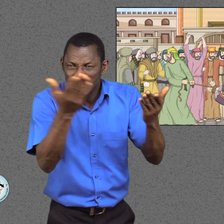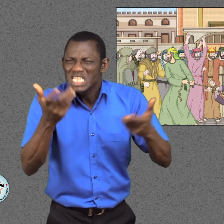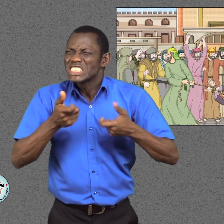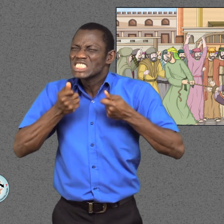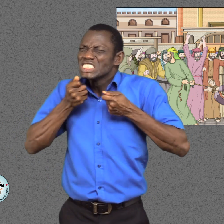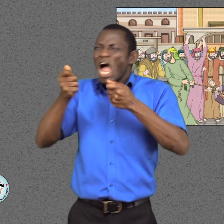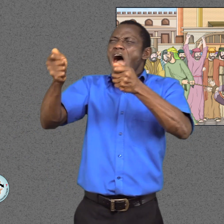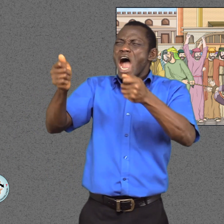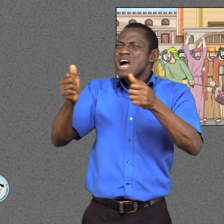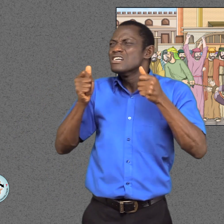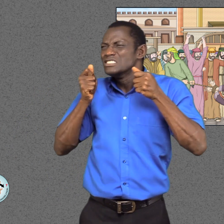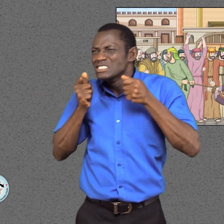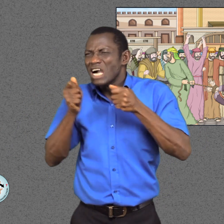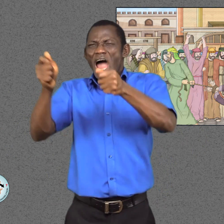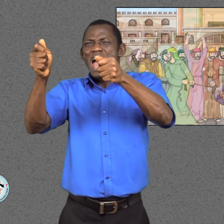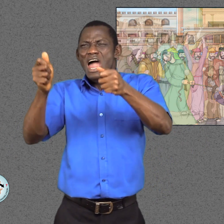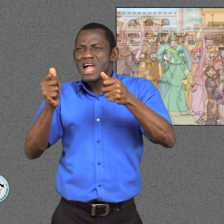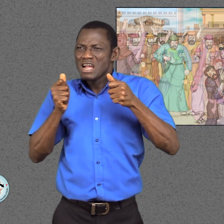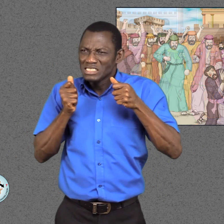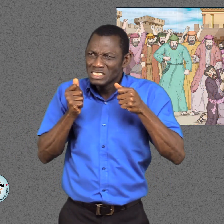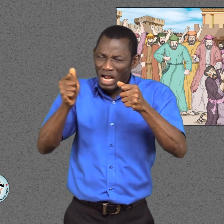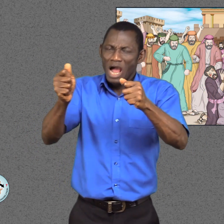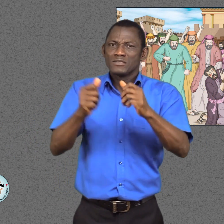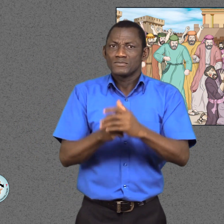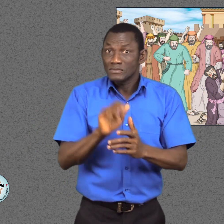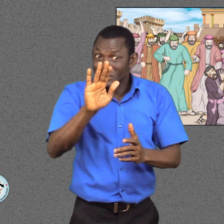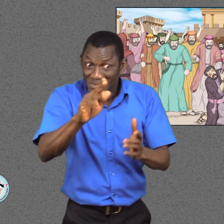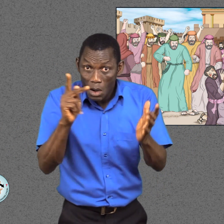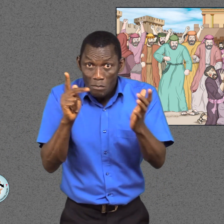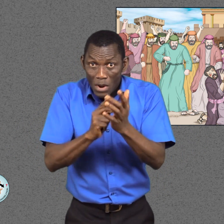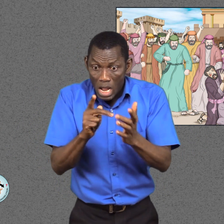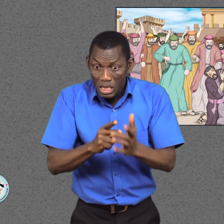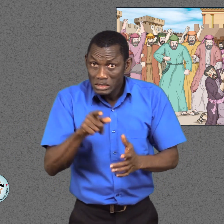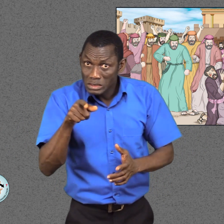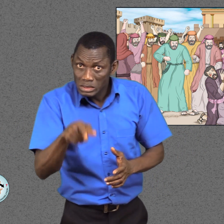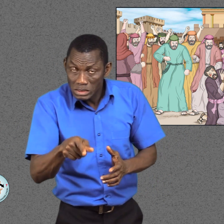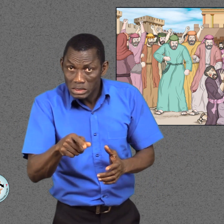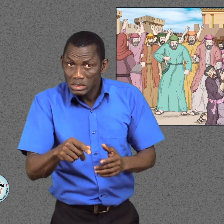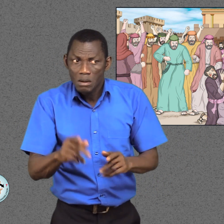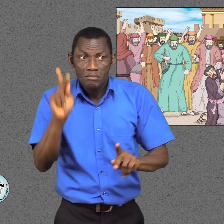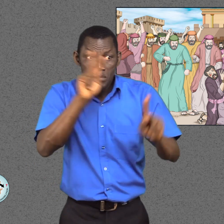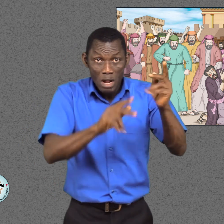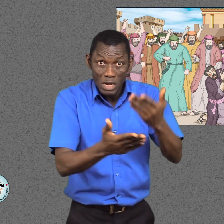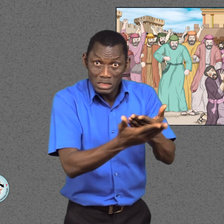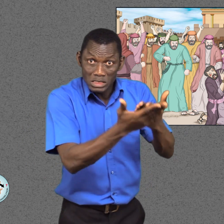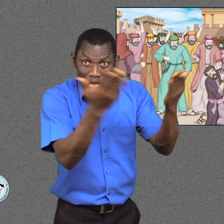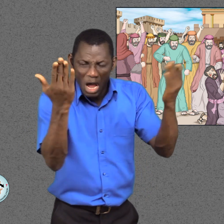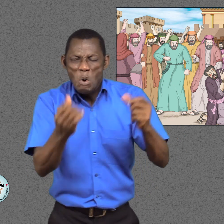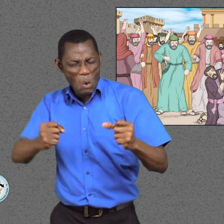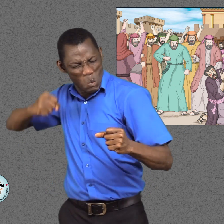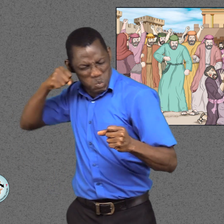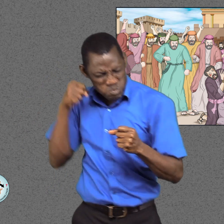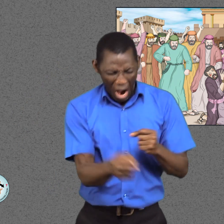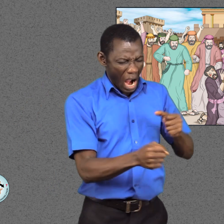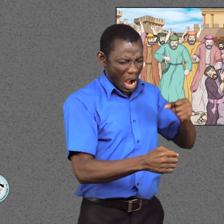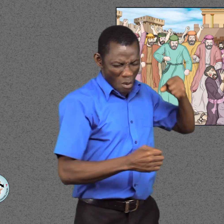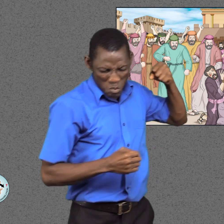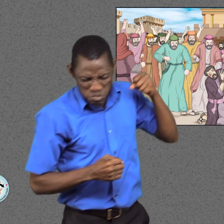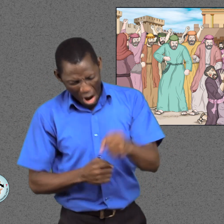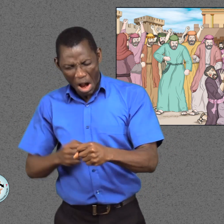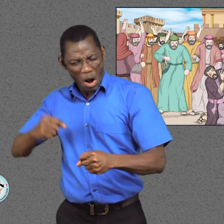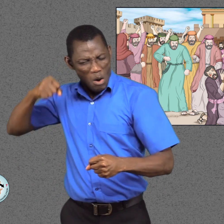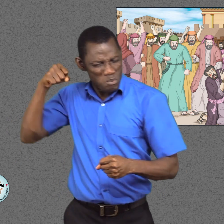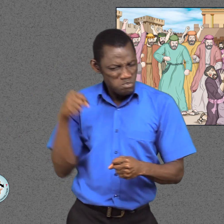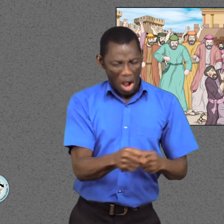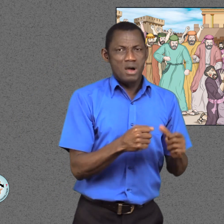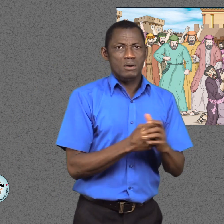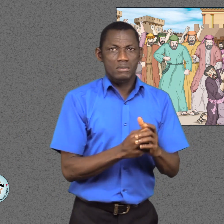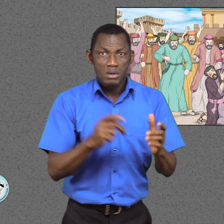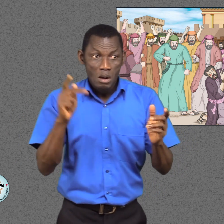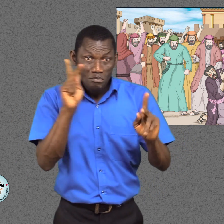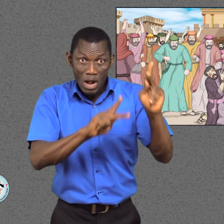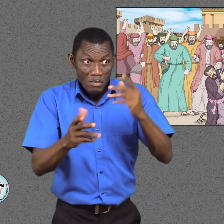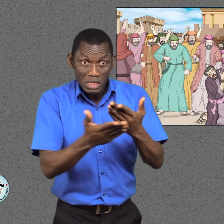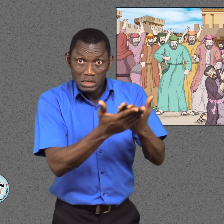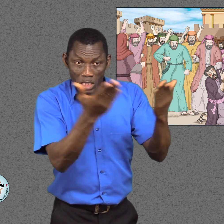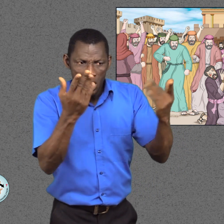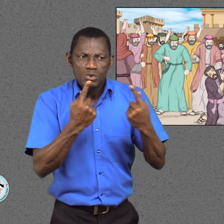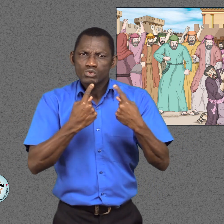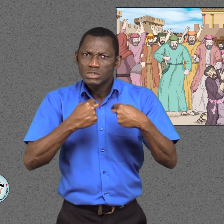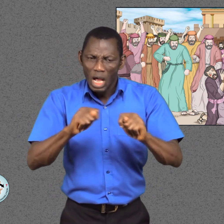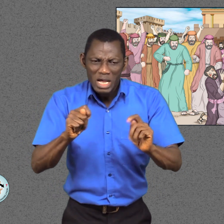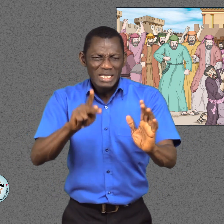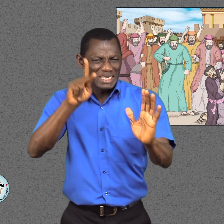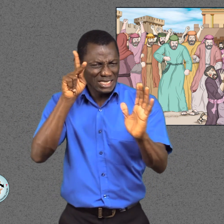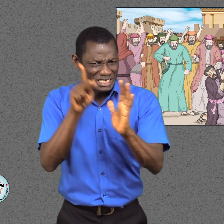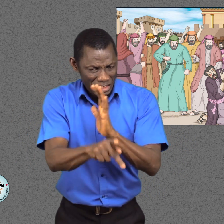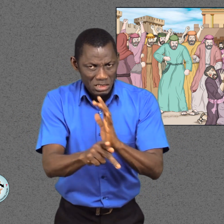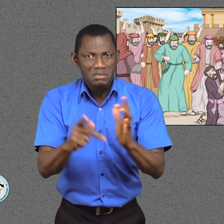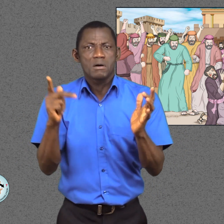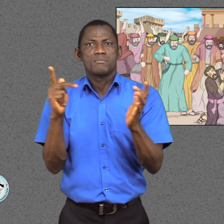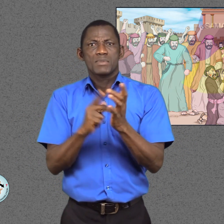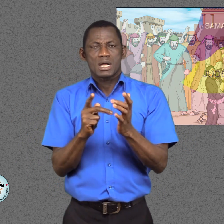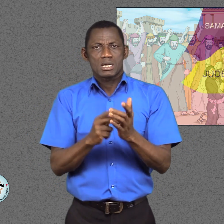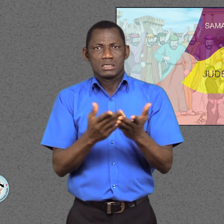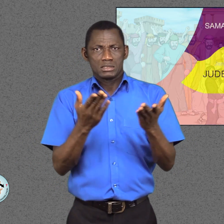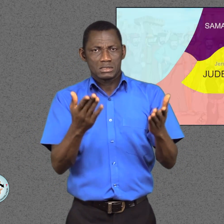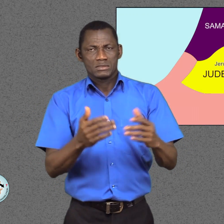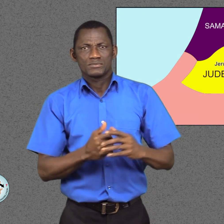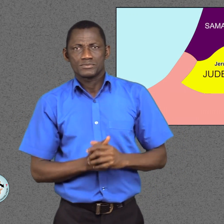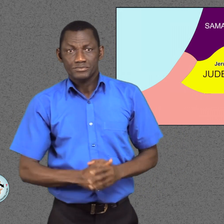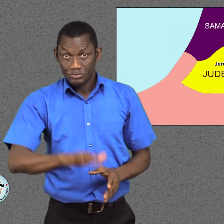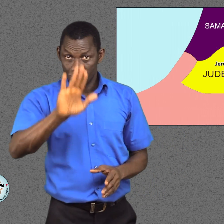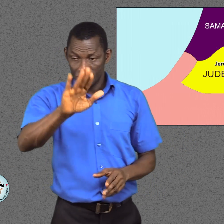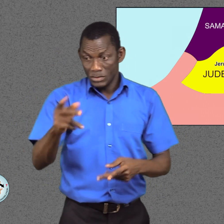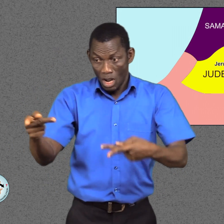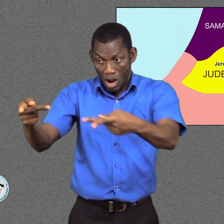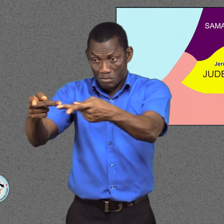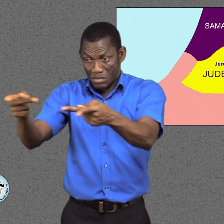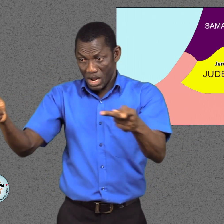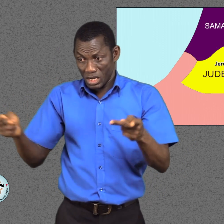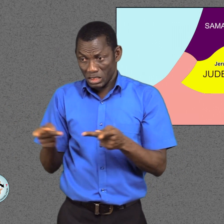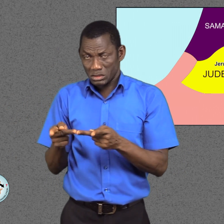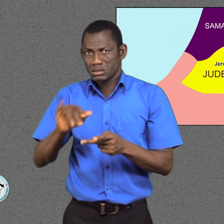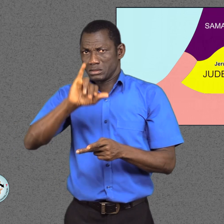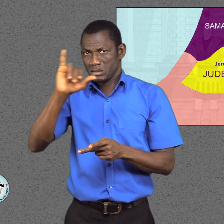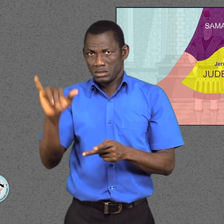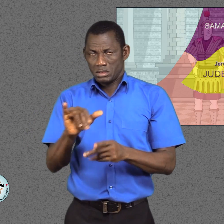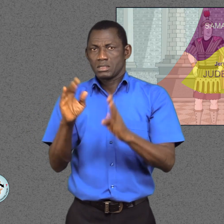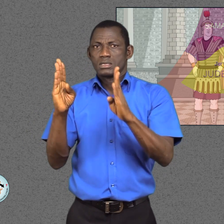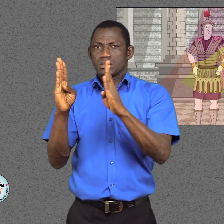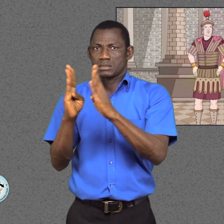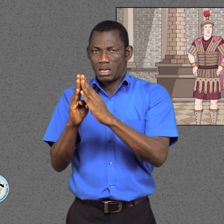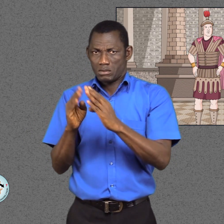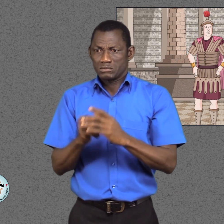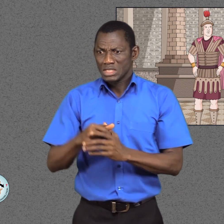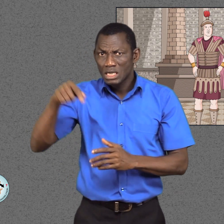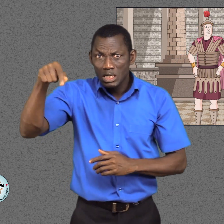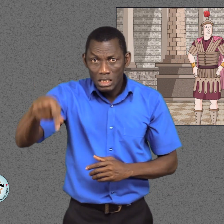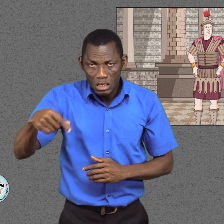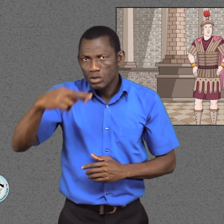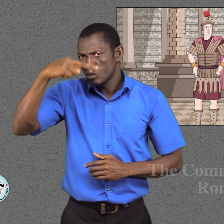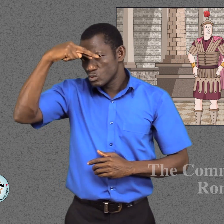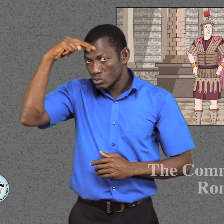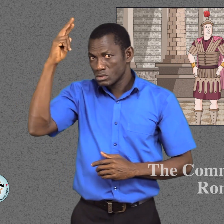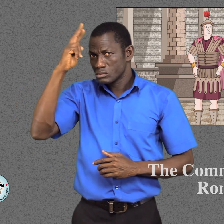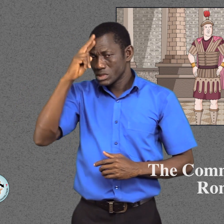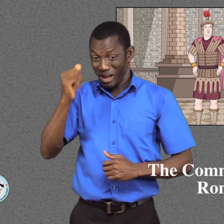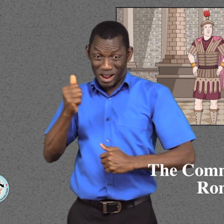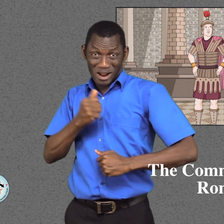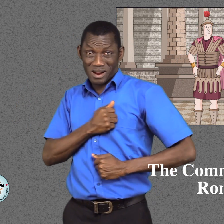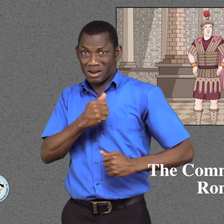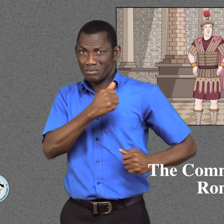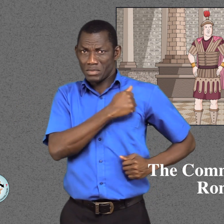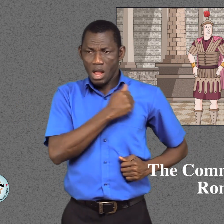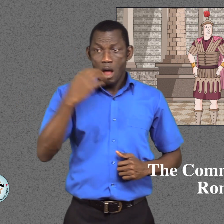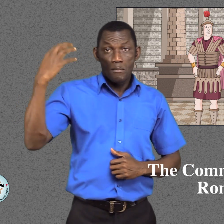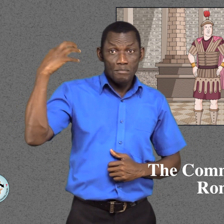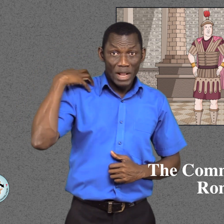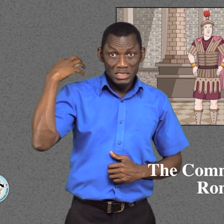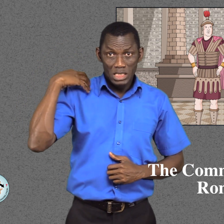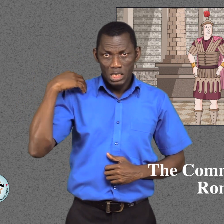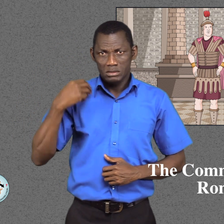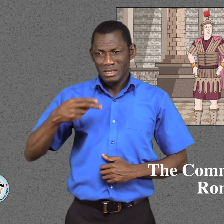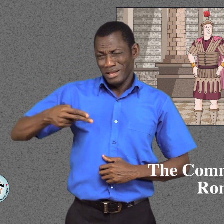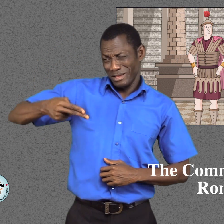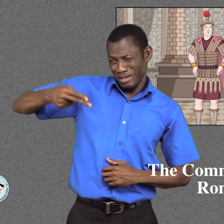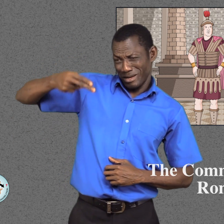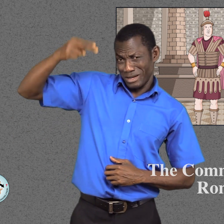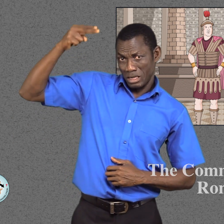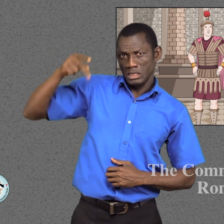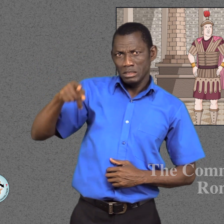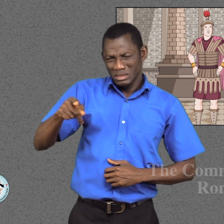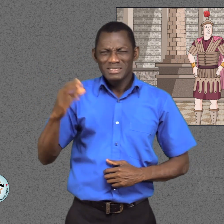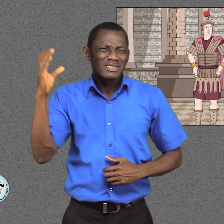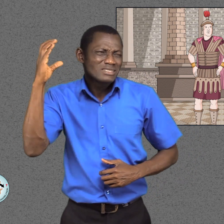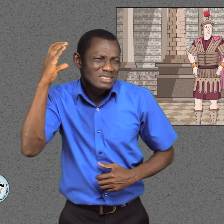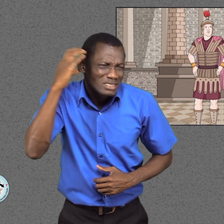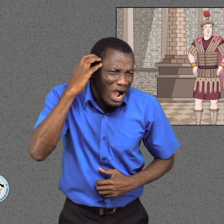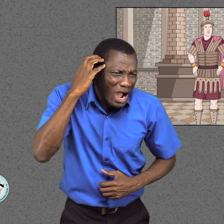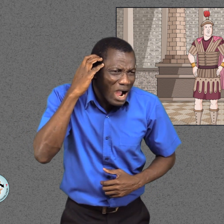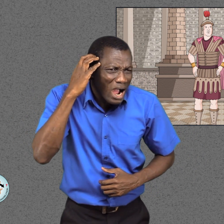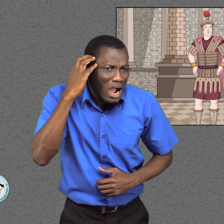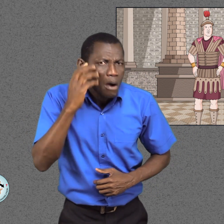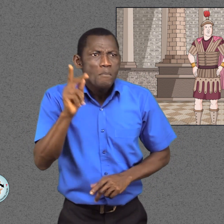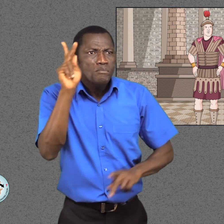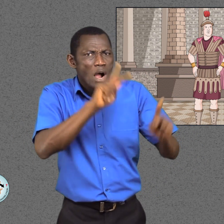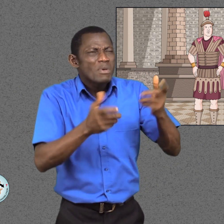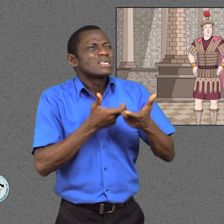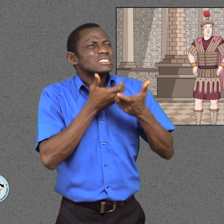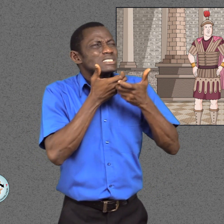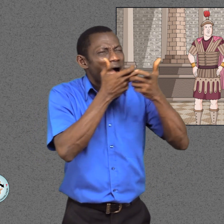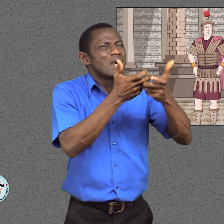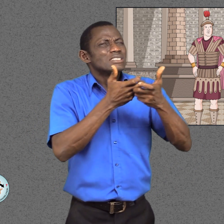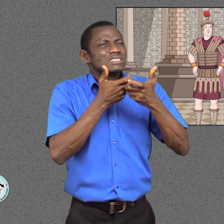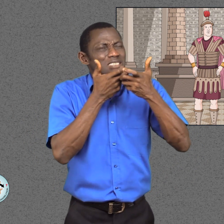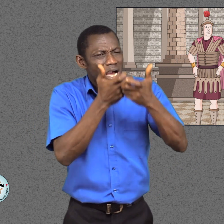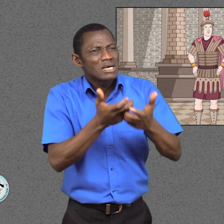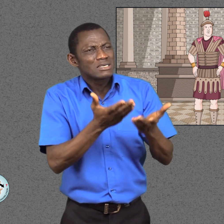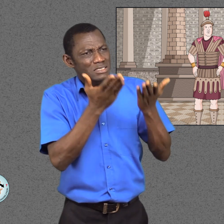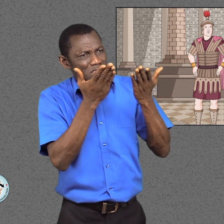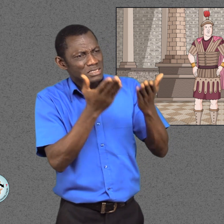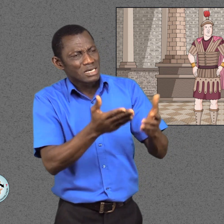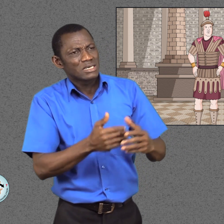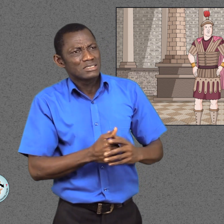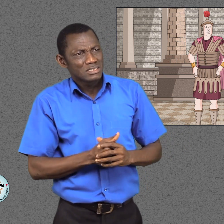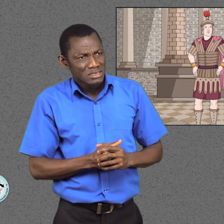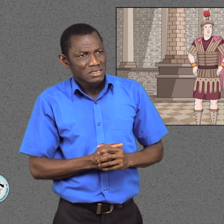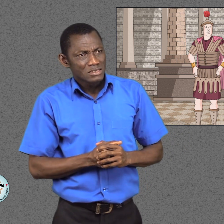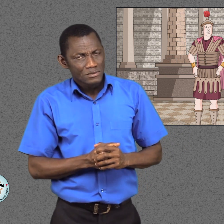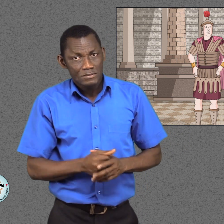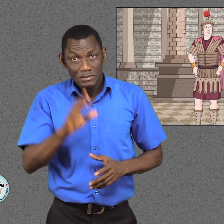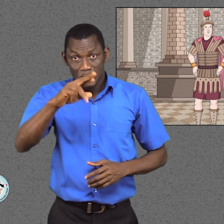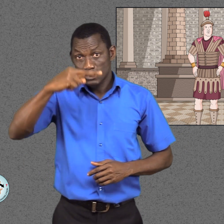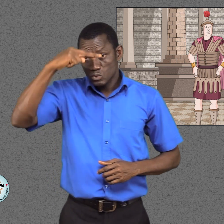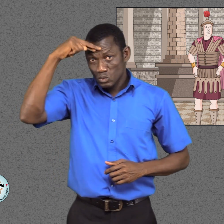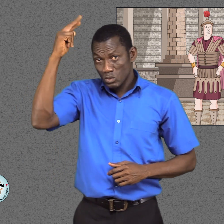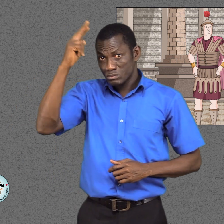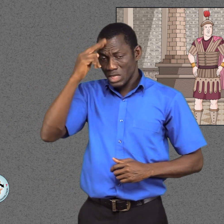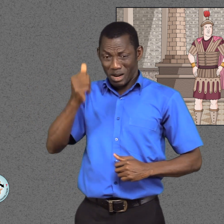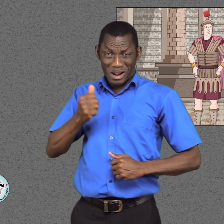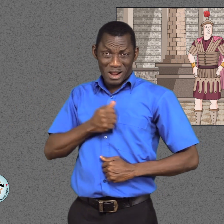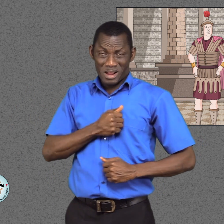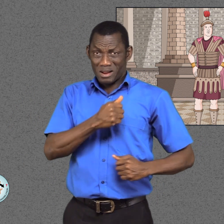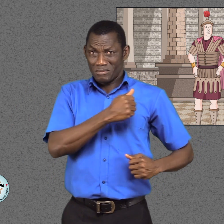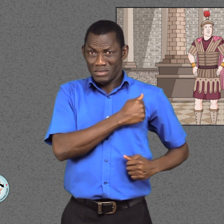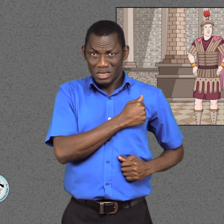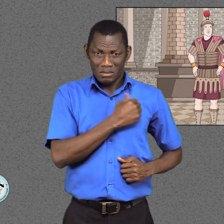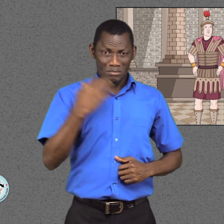While they were trying to kill him, the commander of the Roman regiment received a report that all Jerusalem was in turmoil.